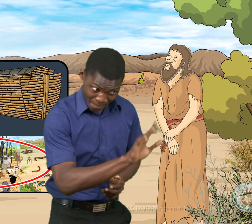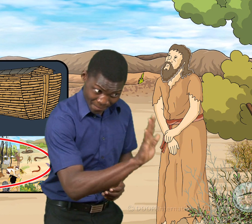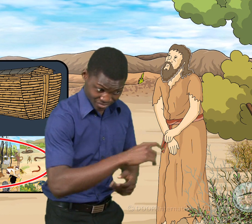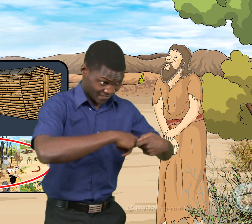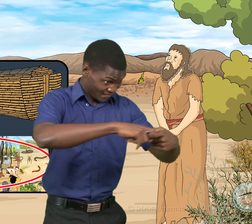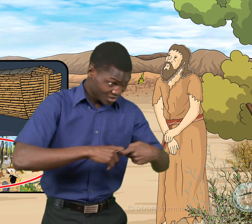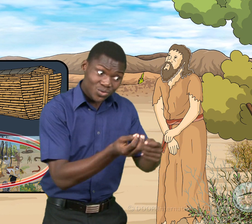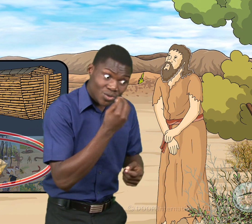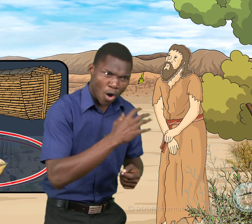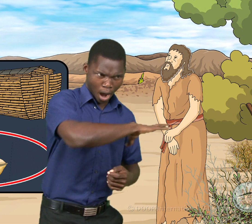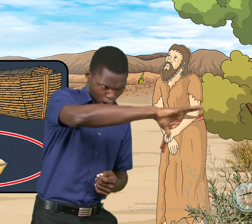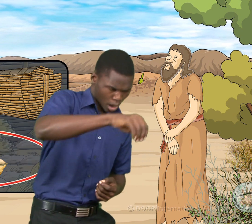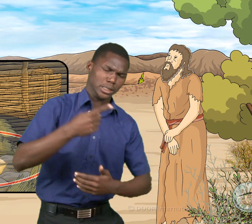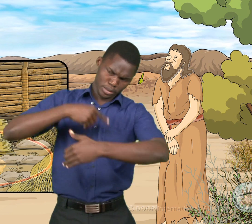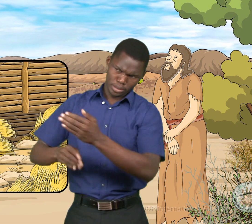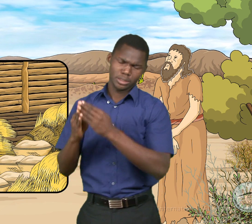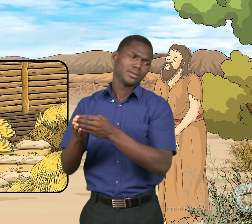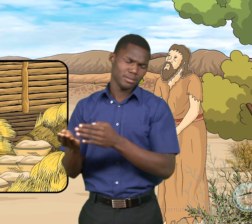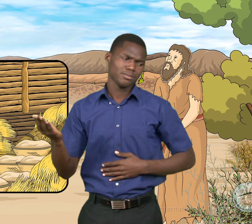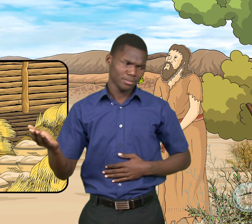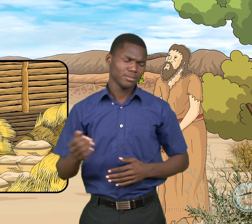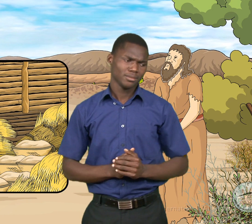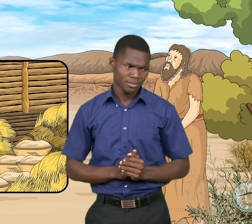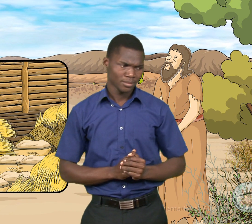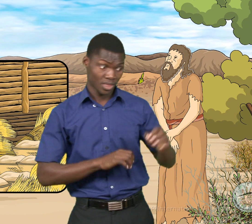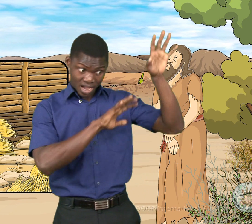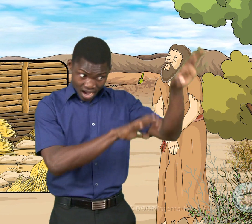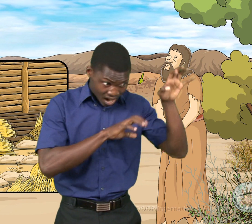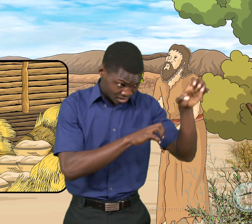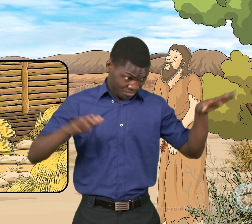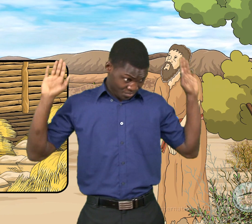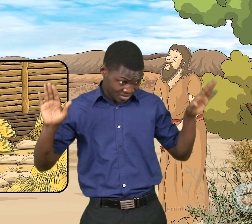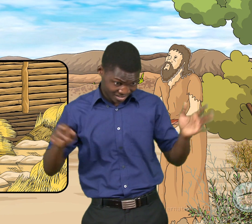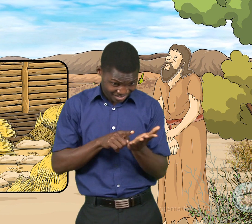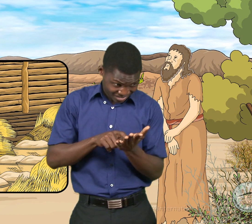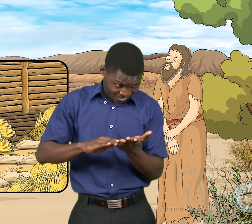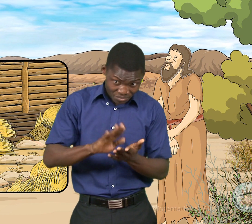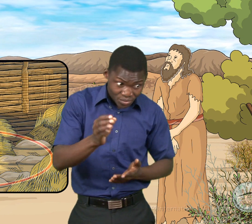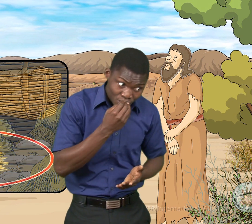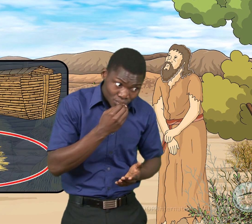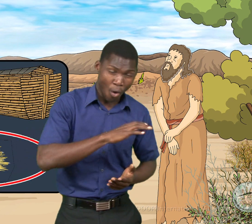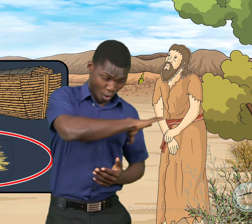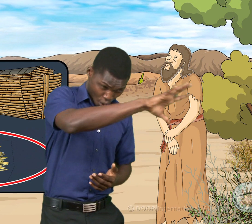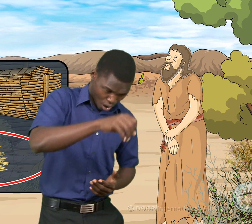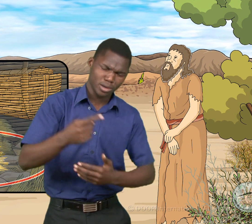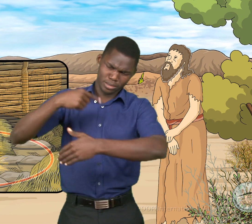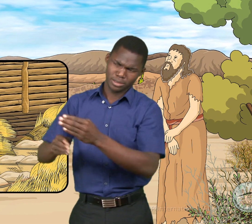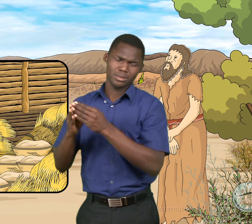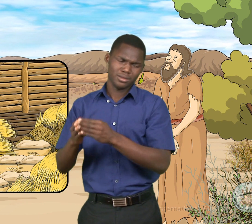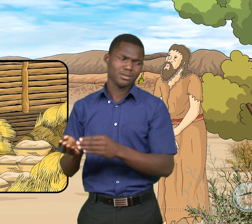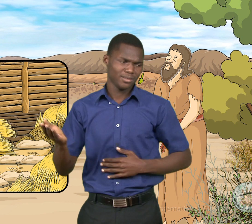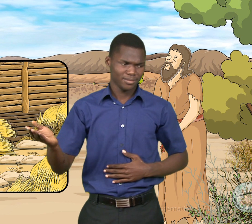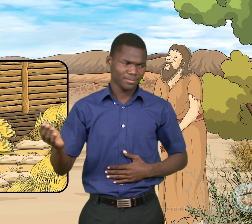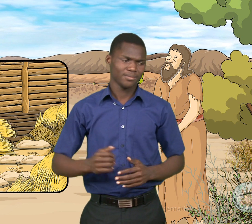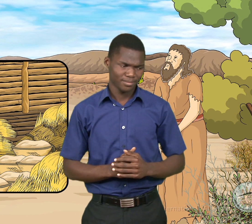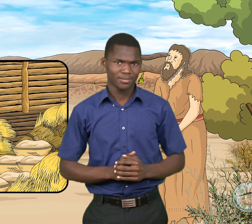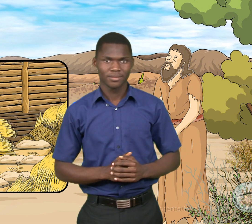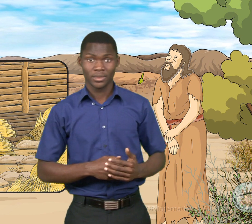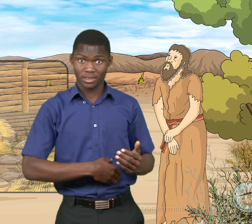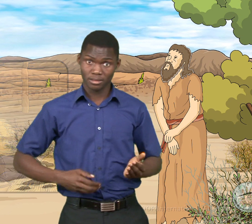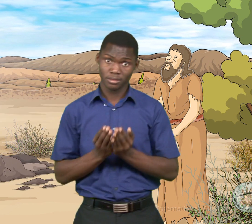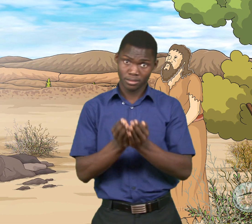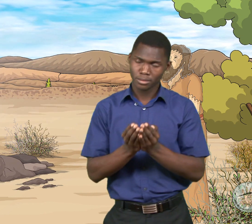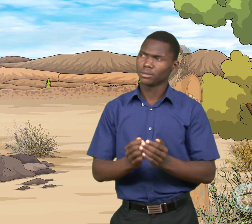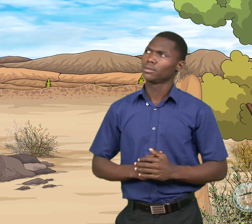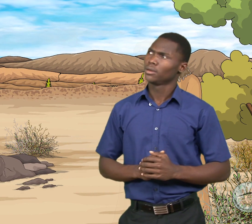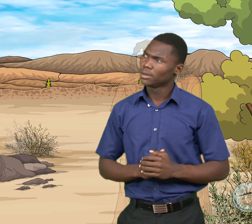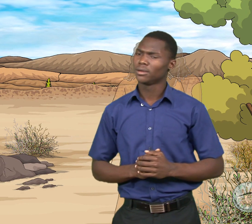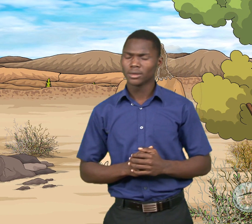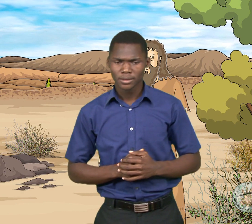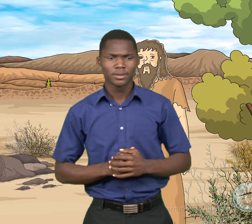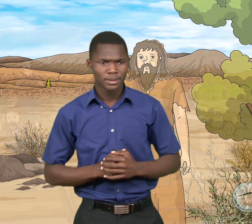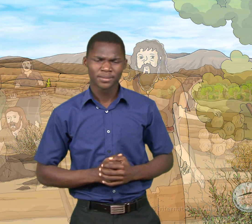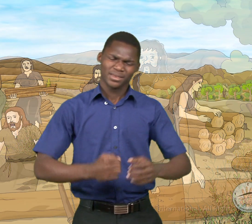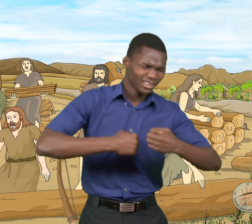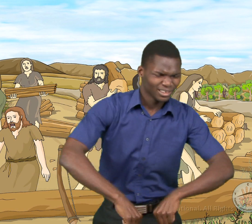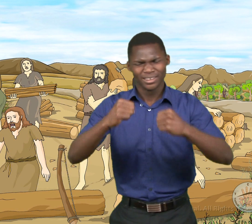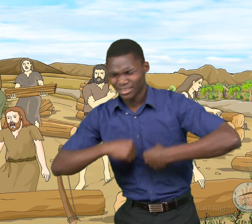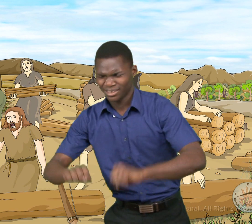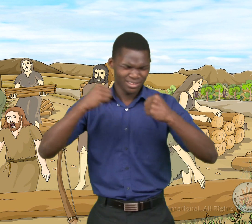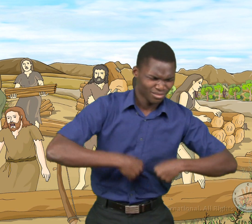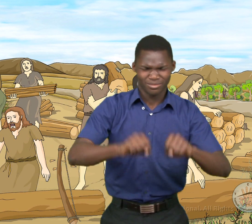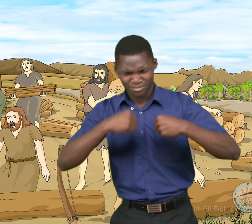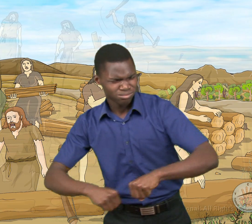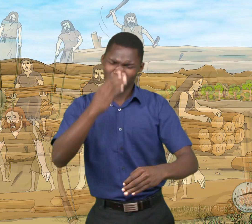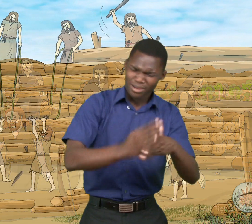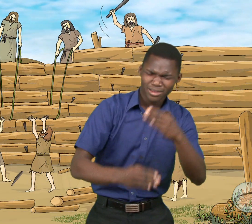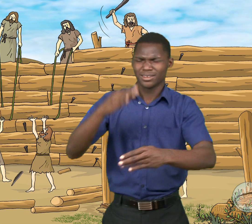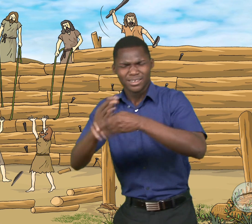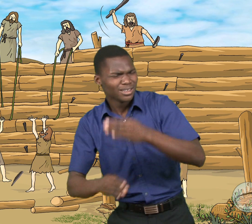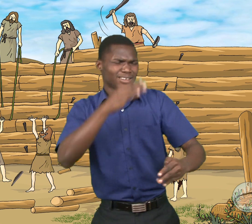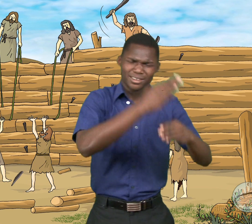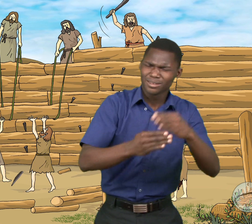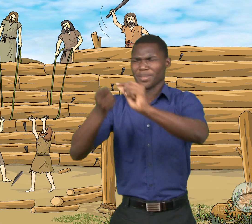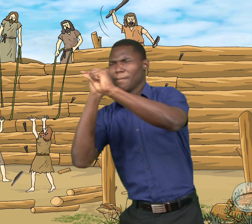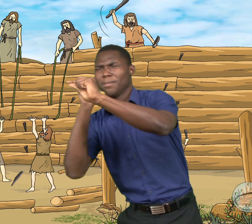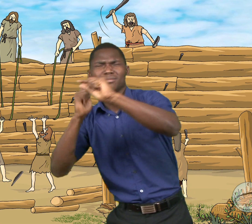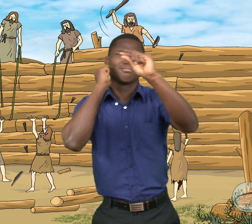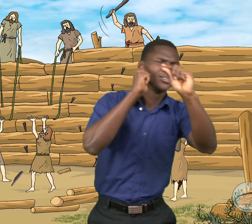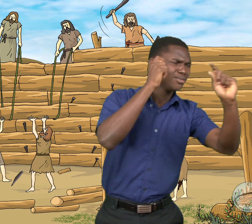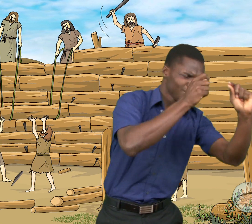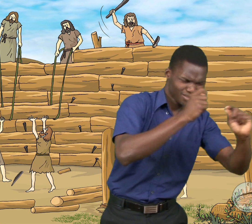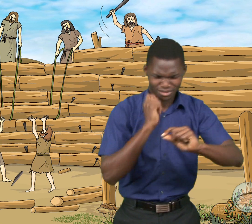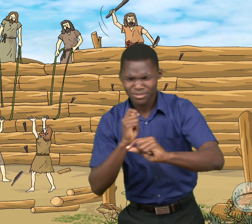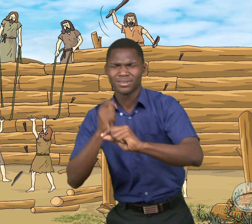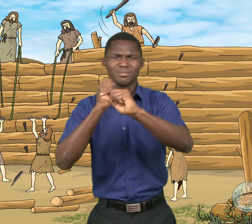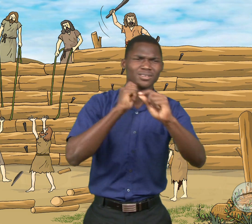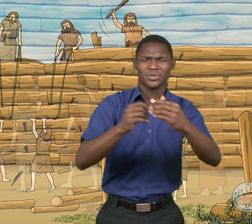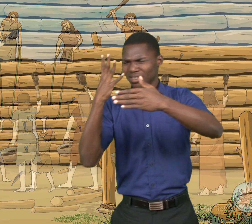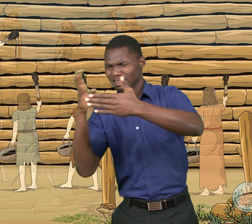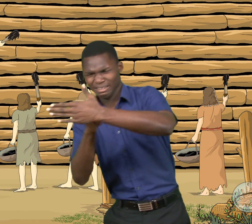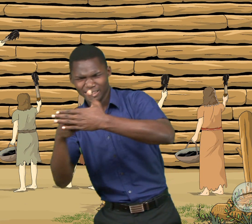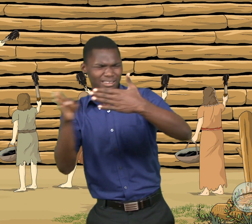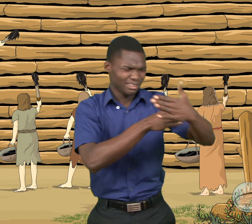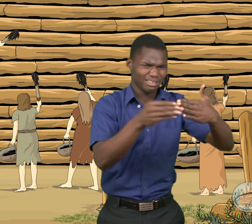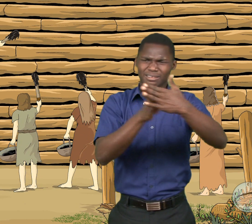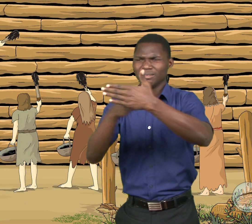You are also to take for yourself every kind of food that is eaten and gather it as food for yourselves and for the animals.”